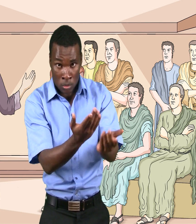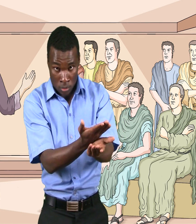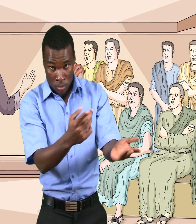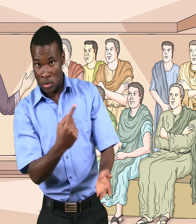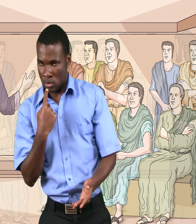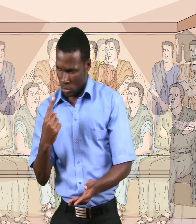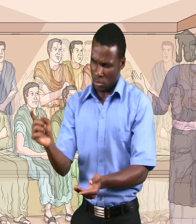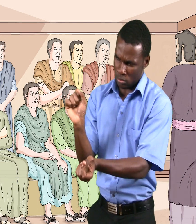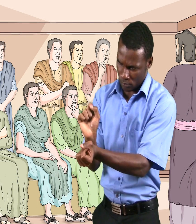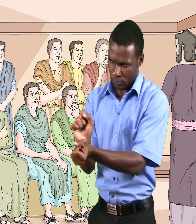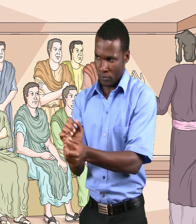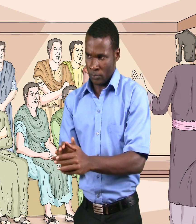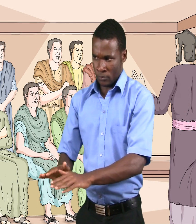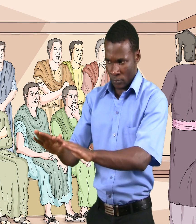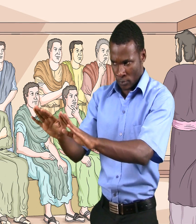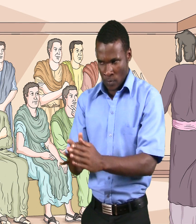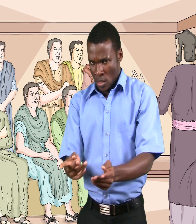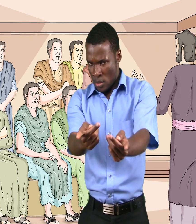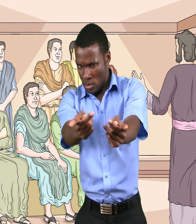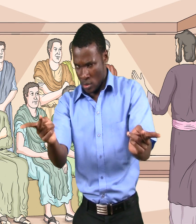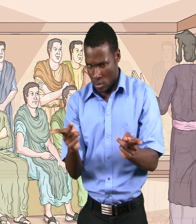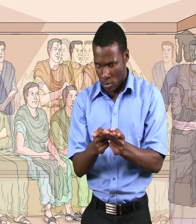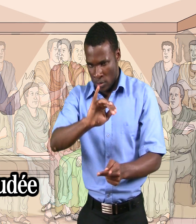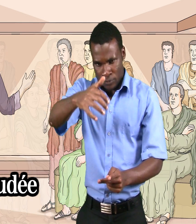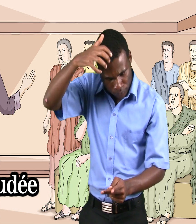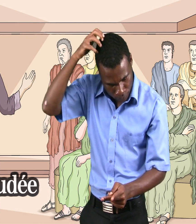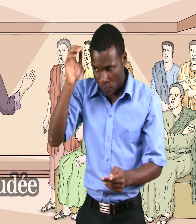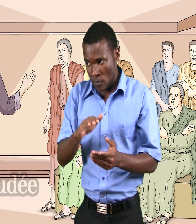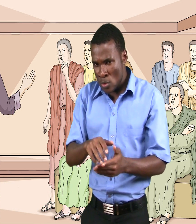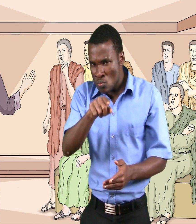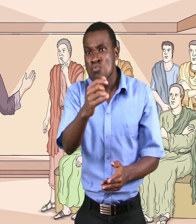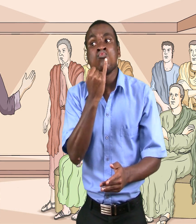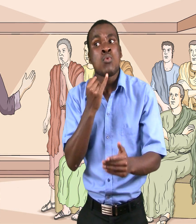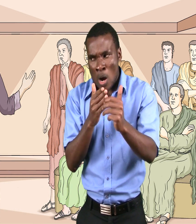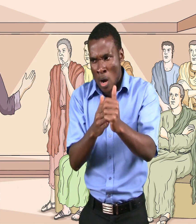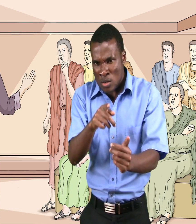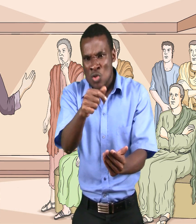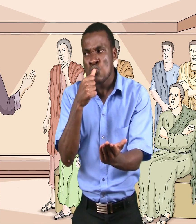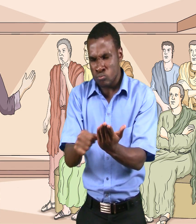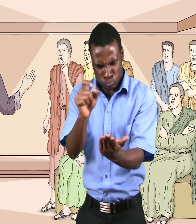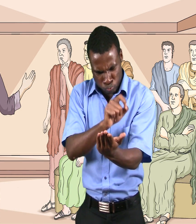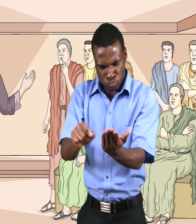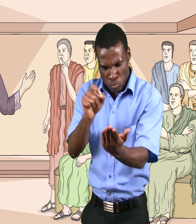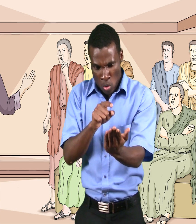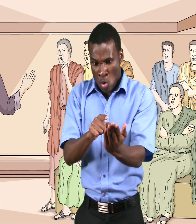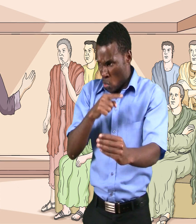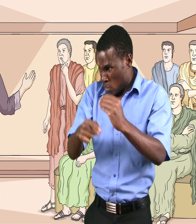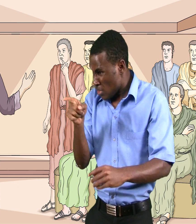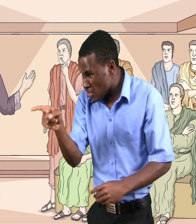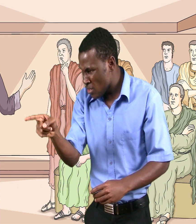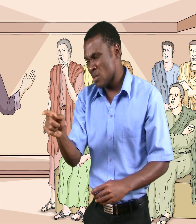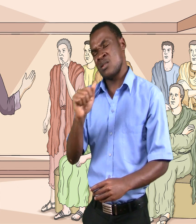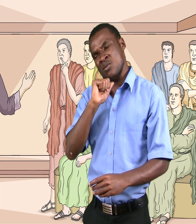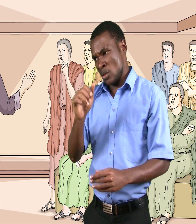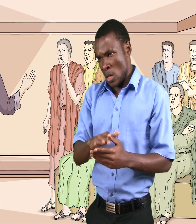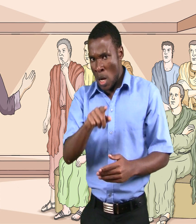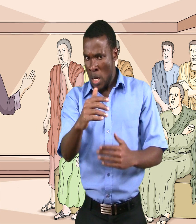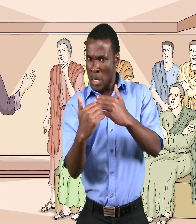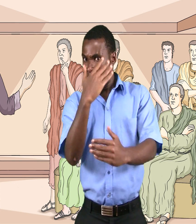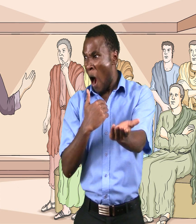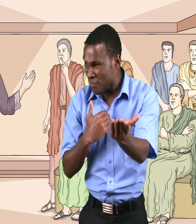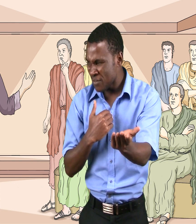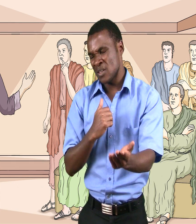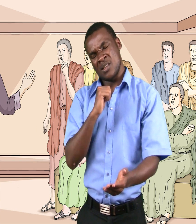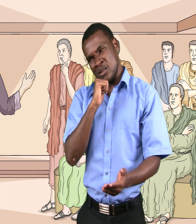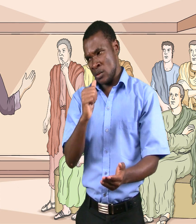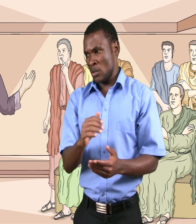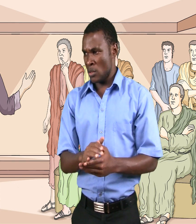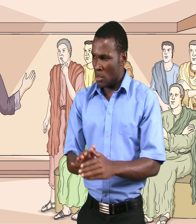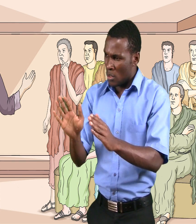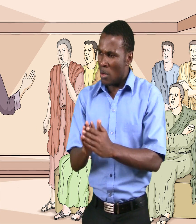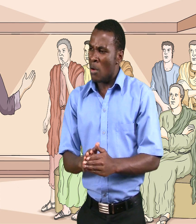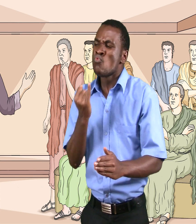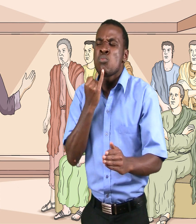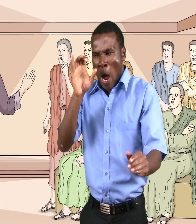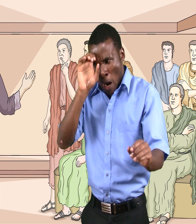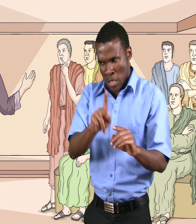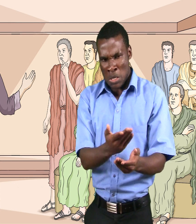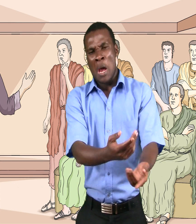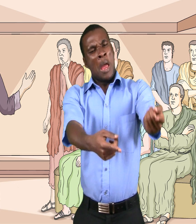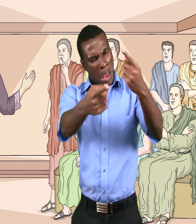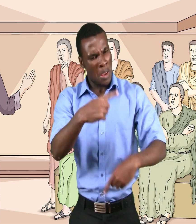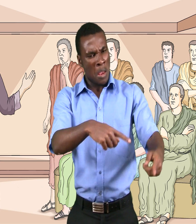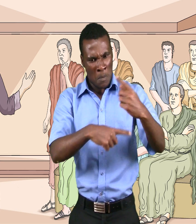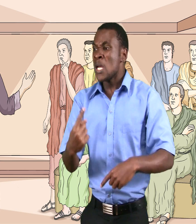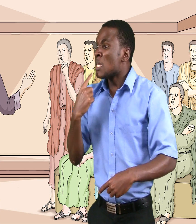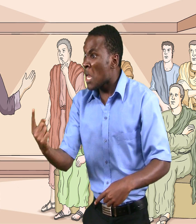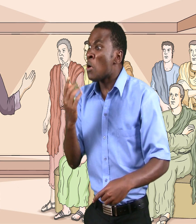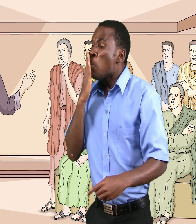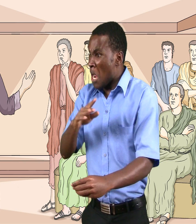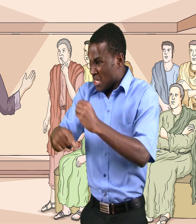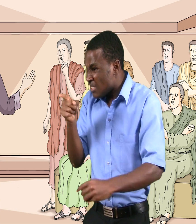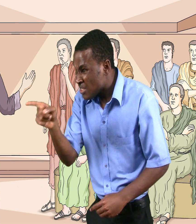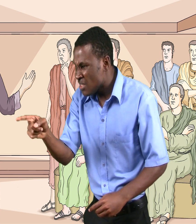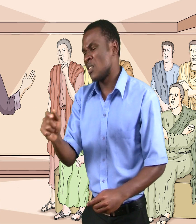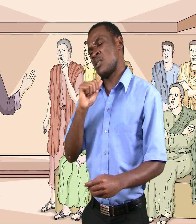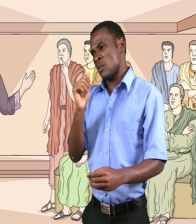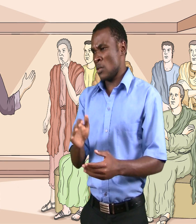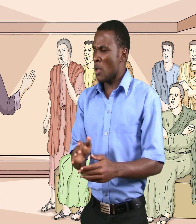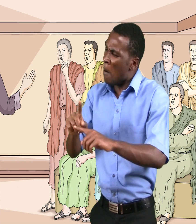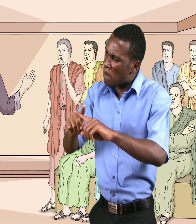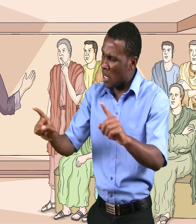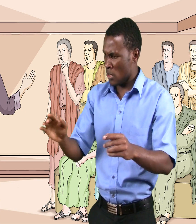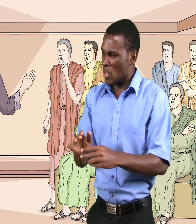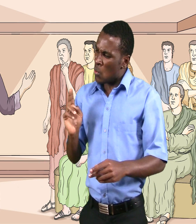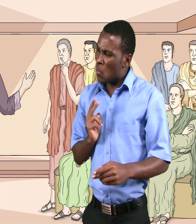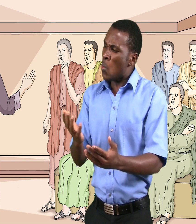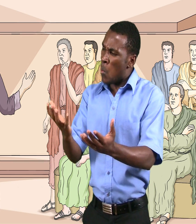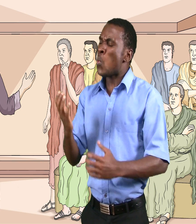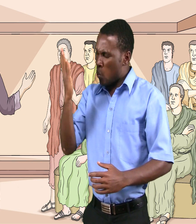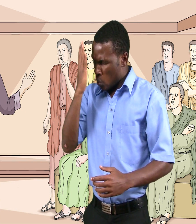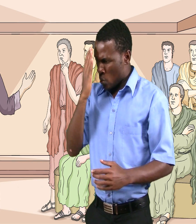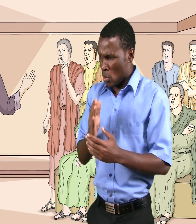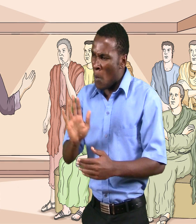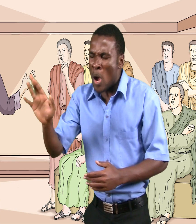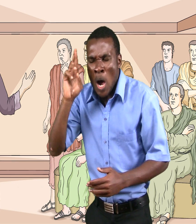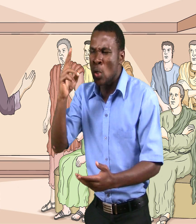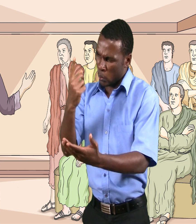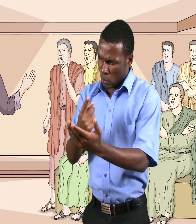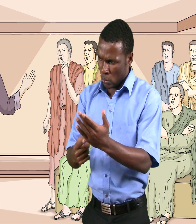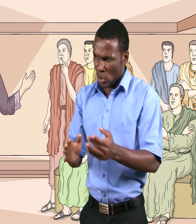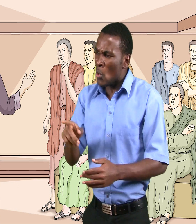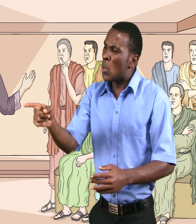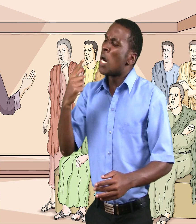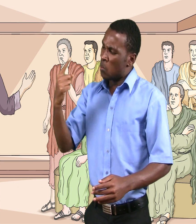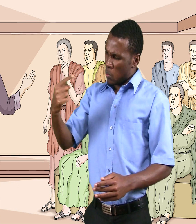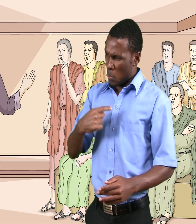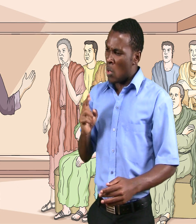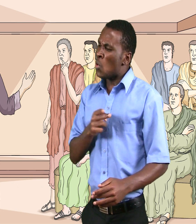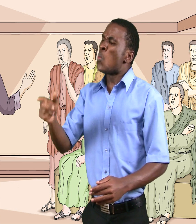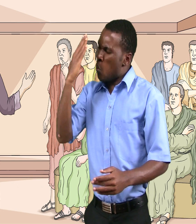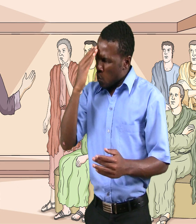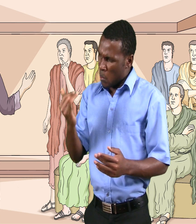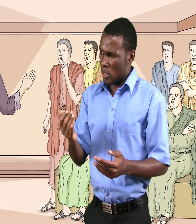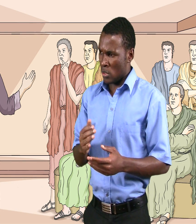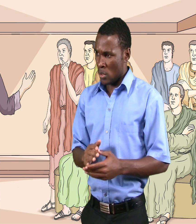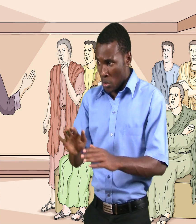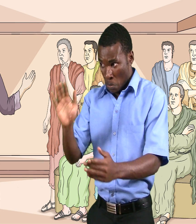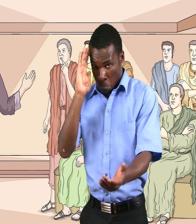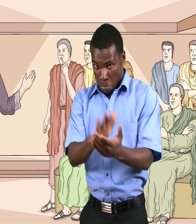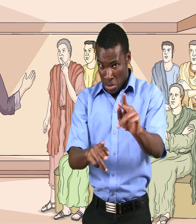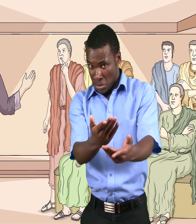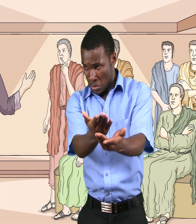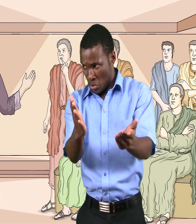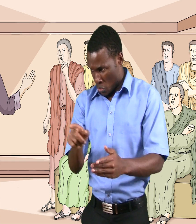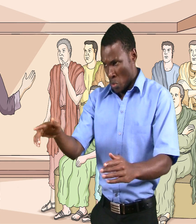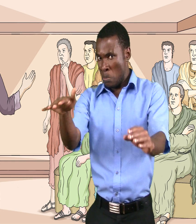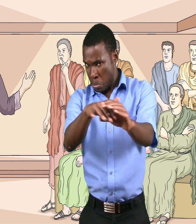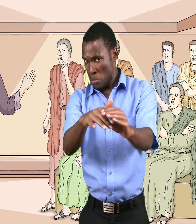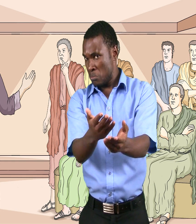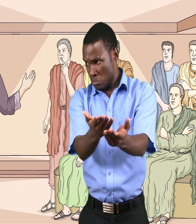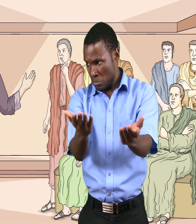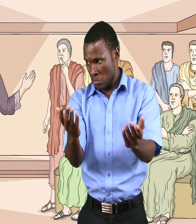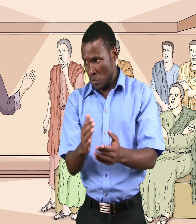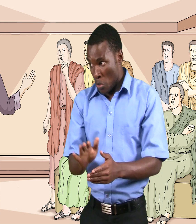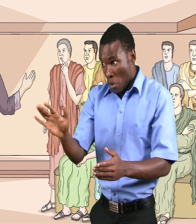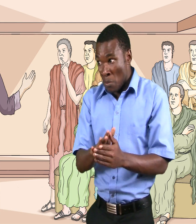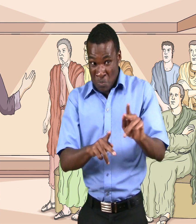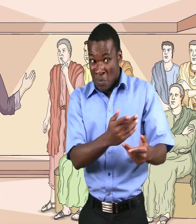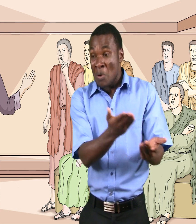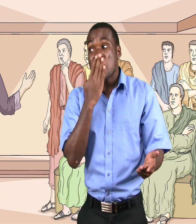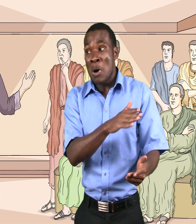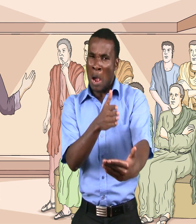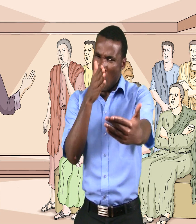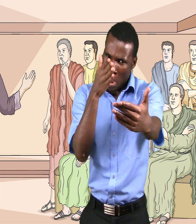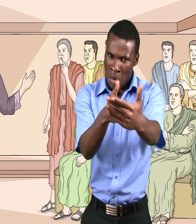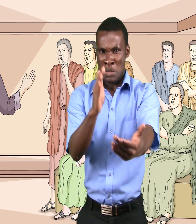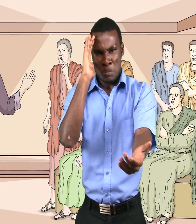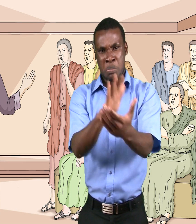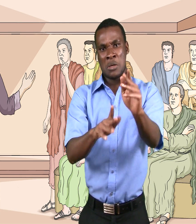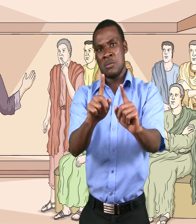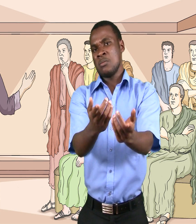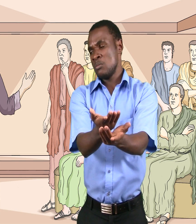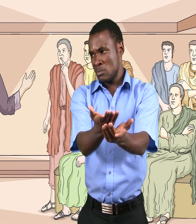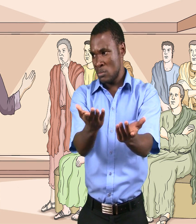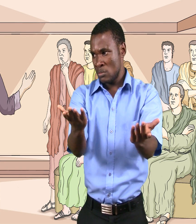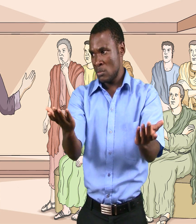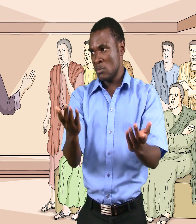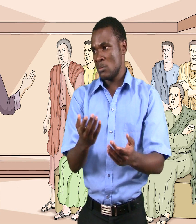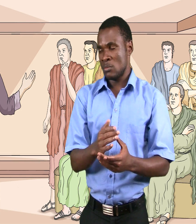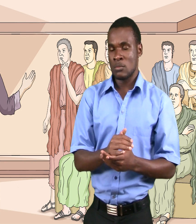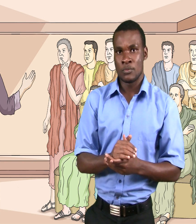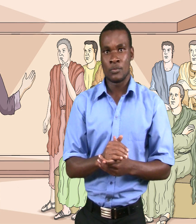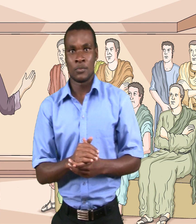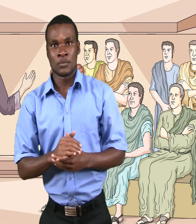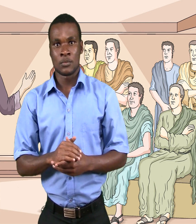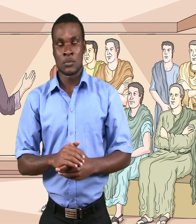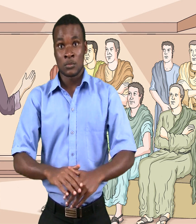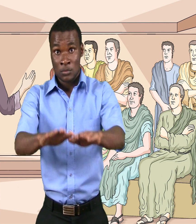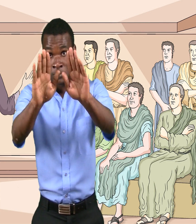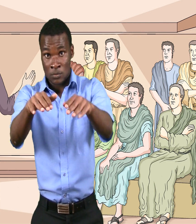The leaders replied, “We have not received any letters about you from Judea, nor have any of the brothers from there reported or even mentioned anything bad about you.